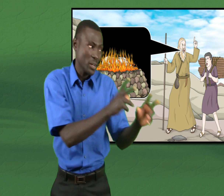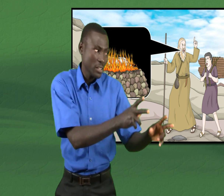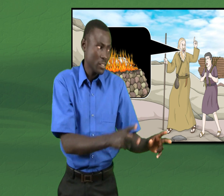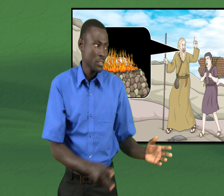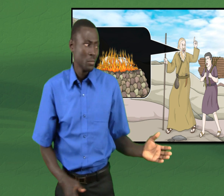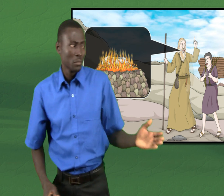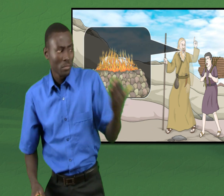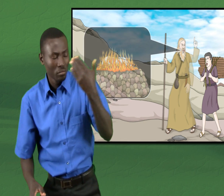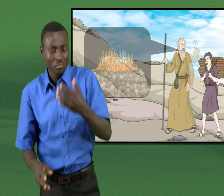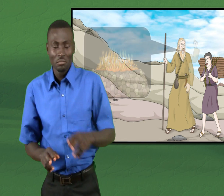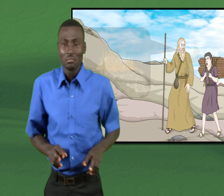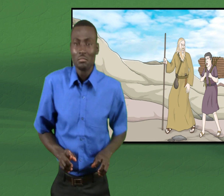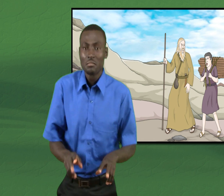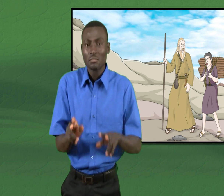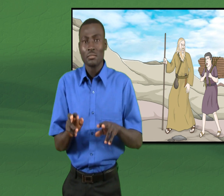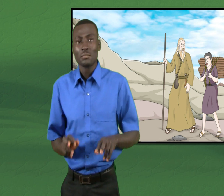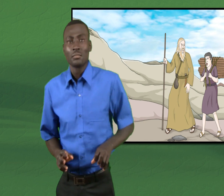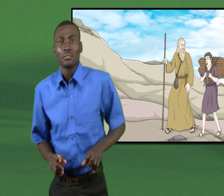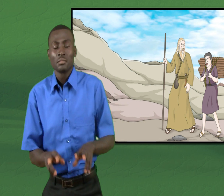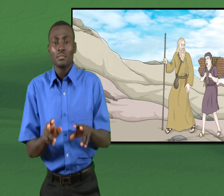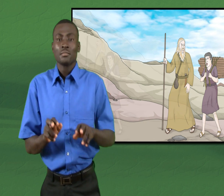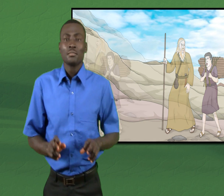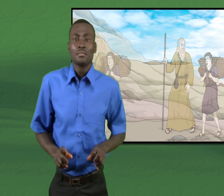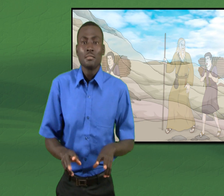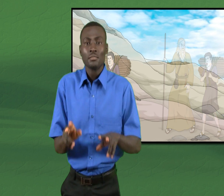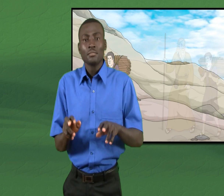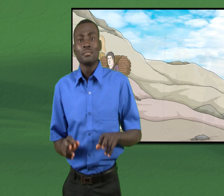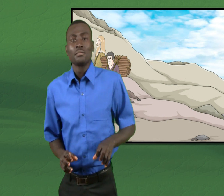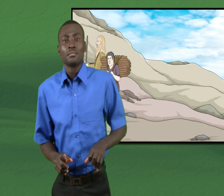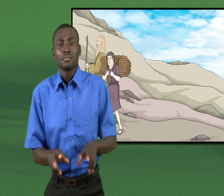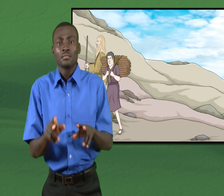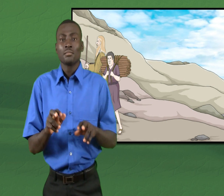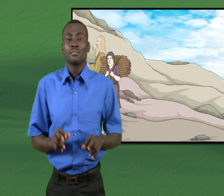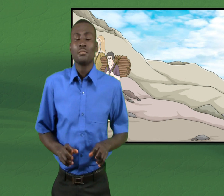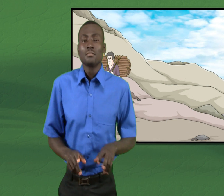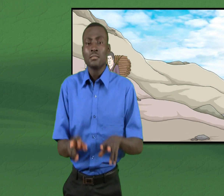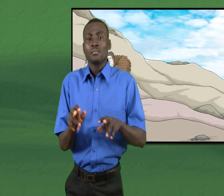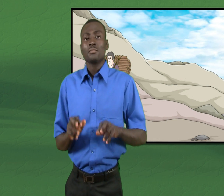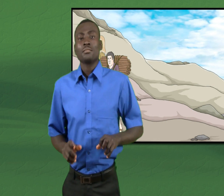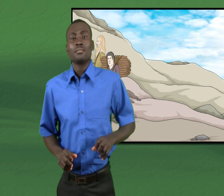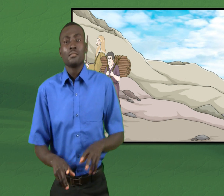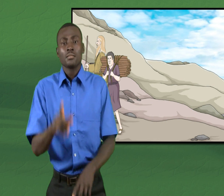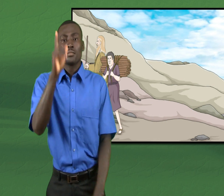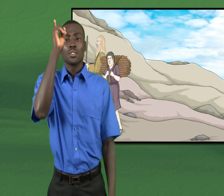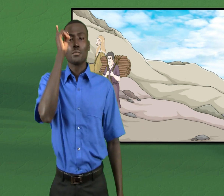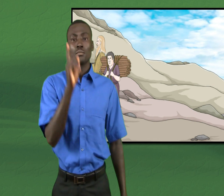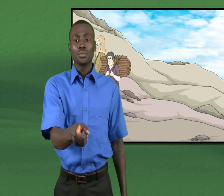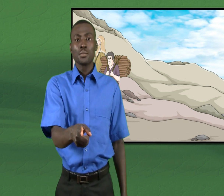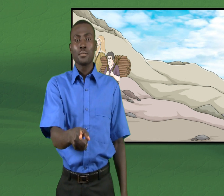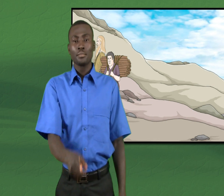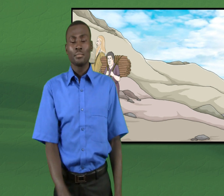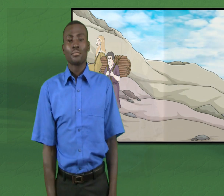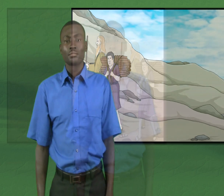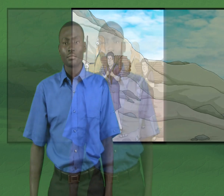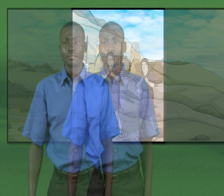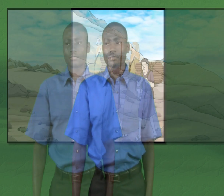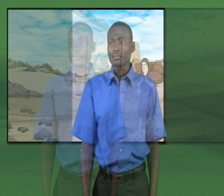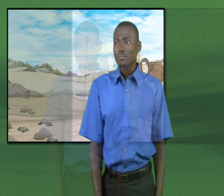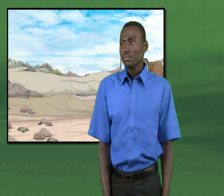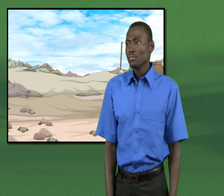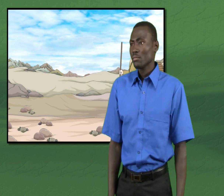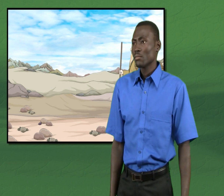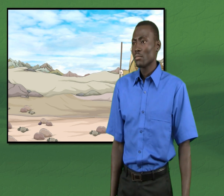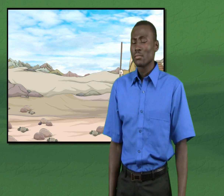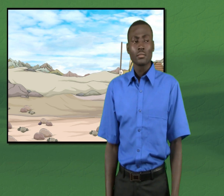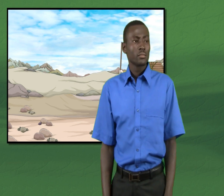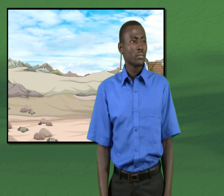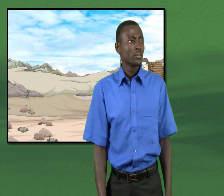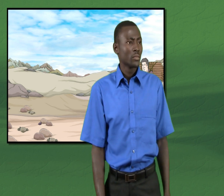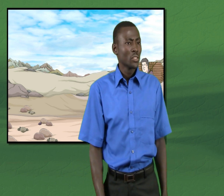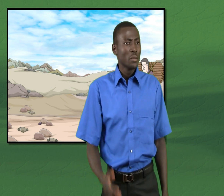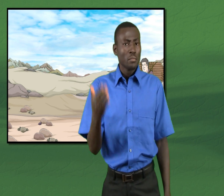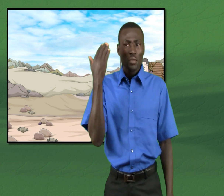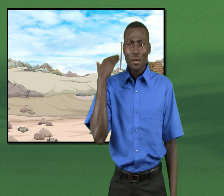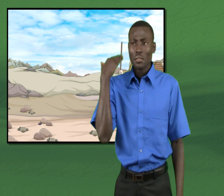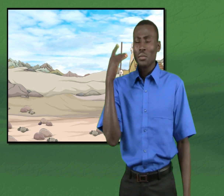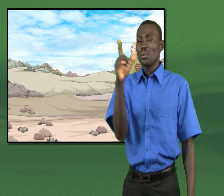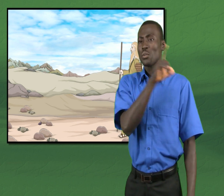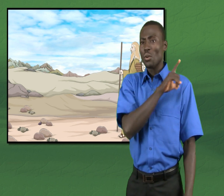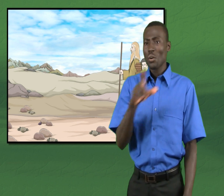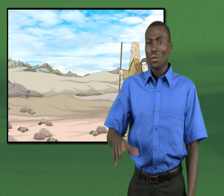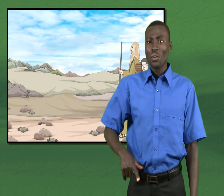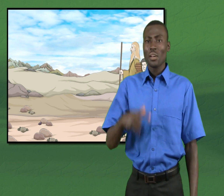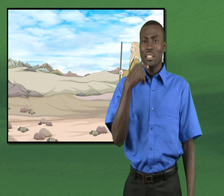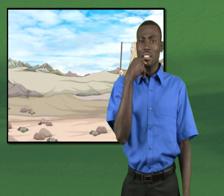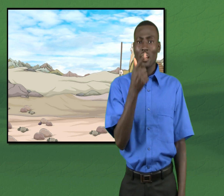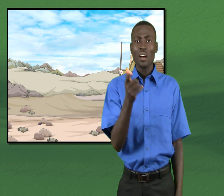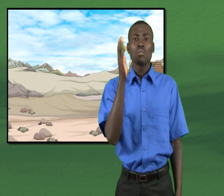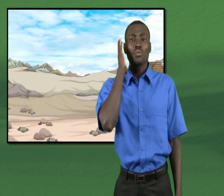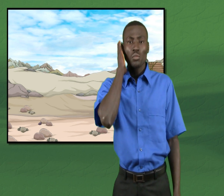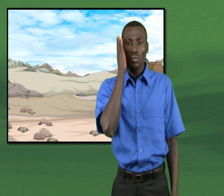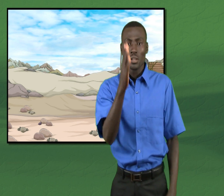And the two walked on together.